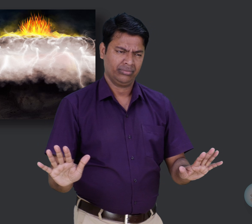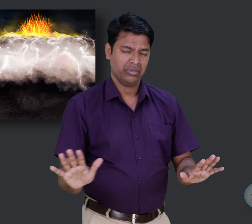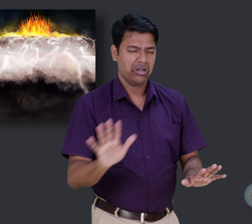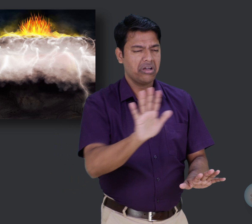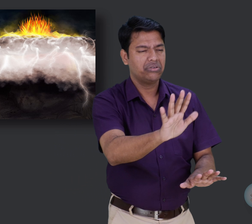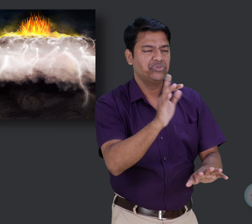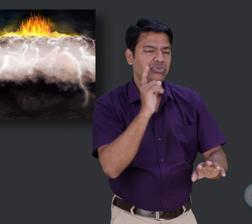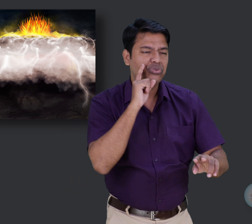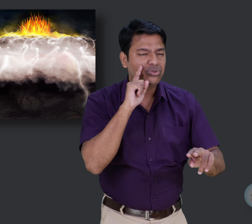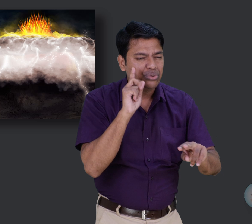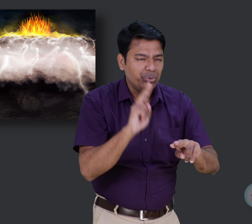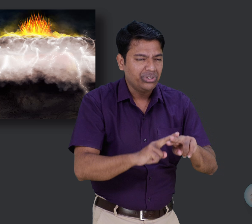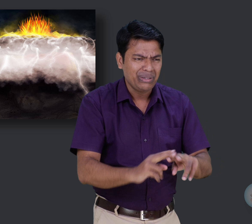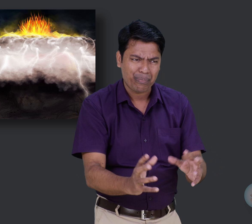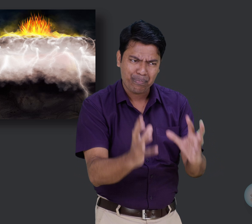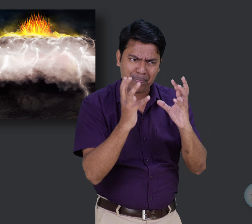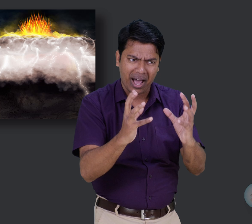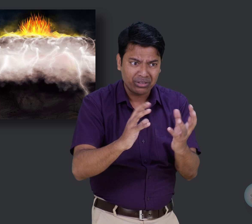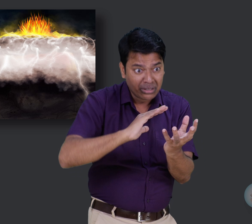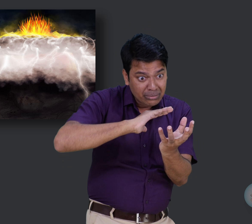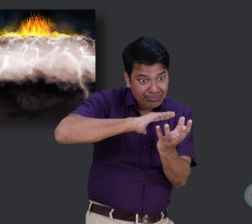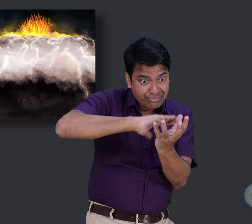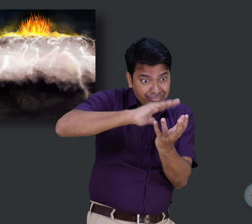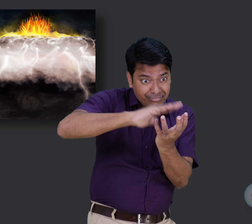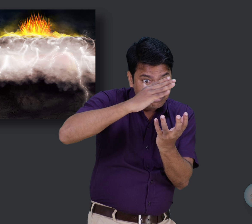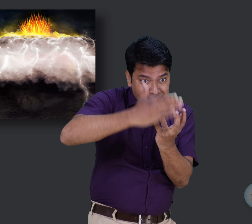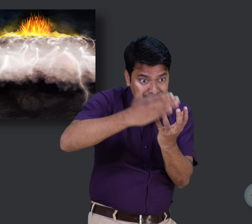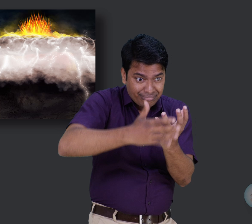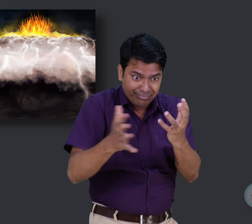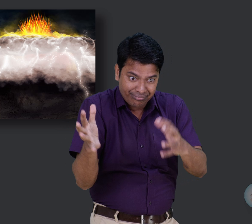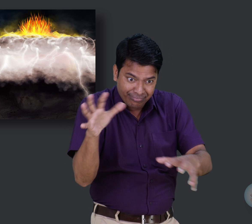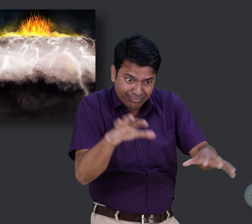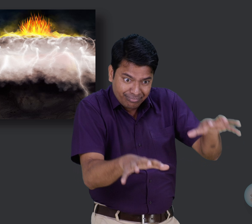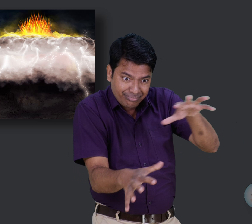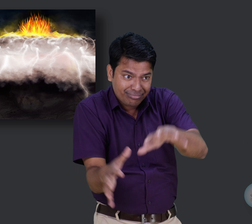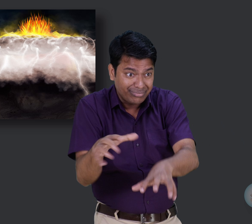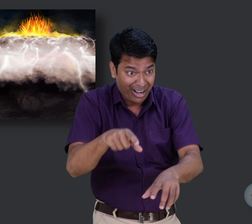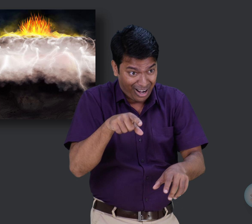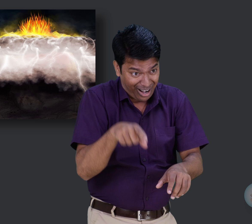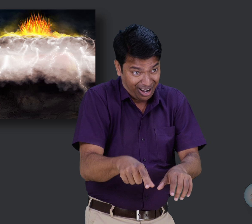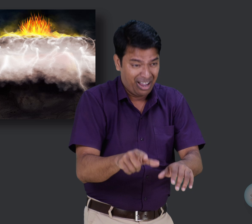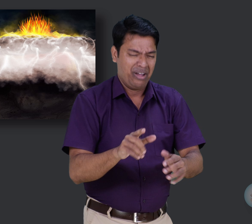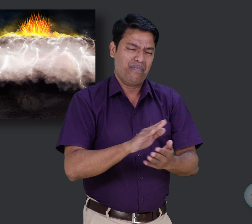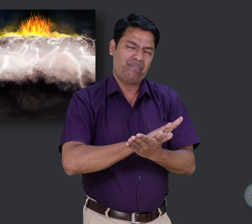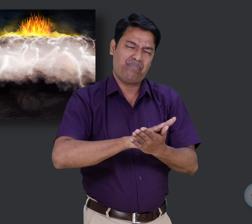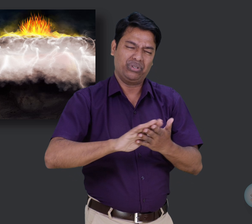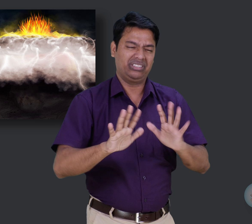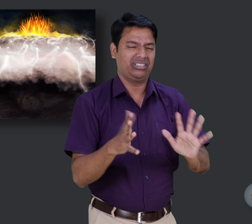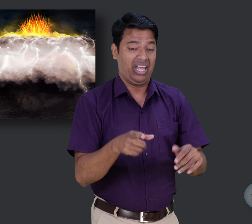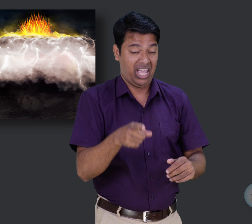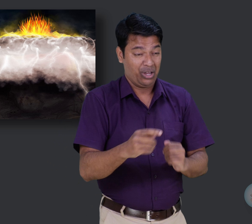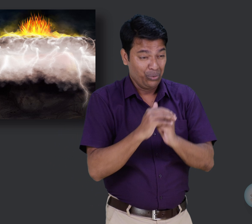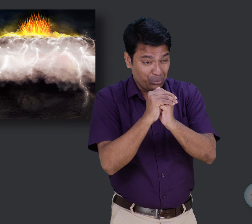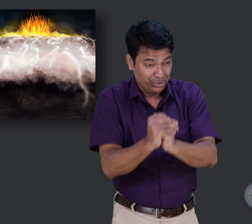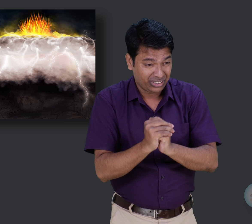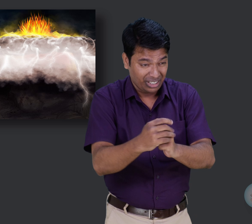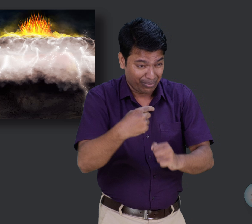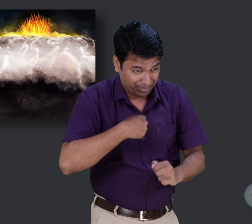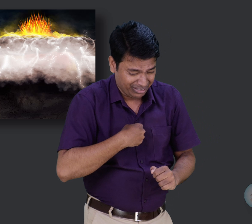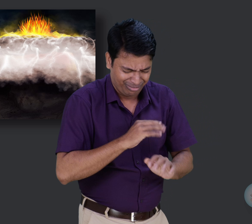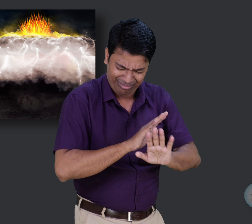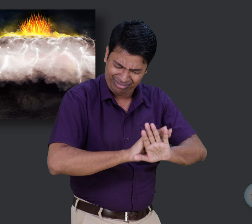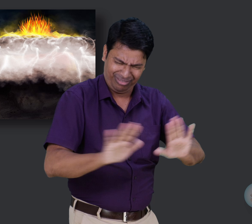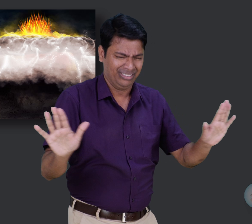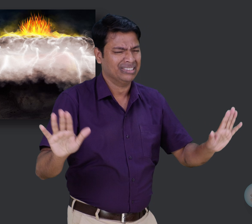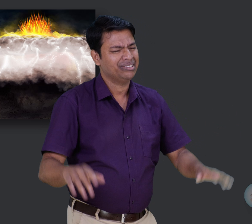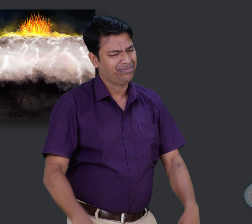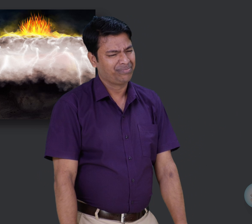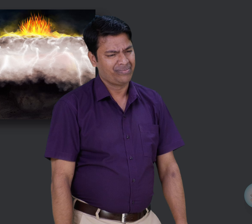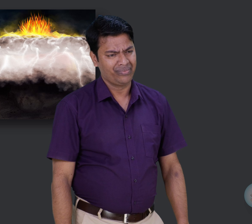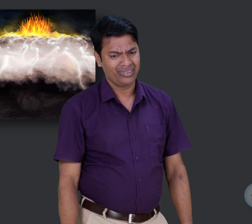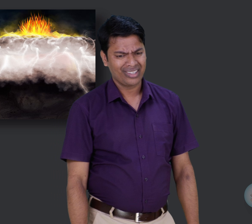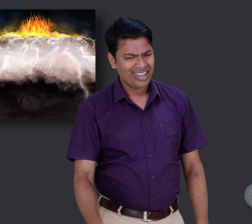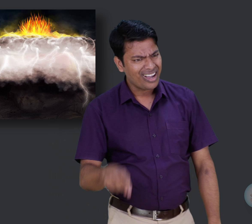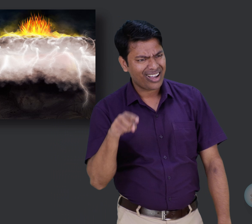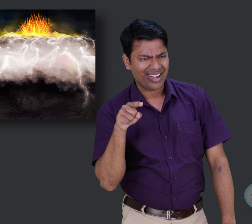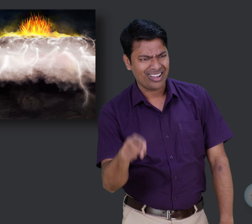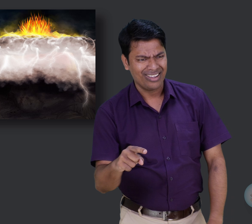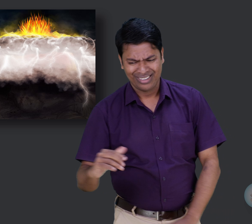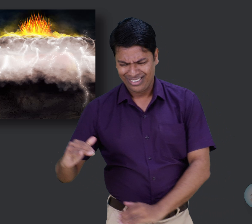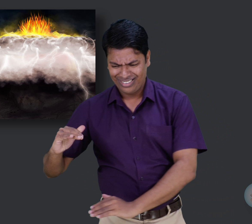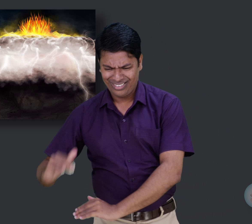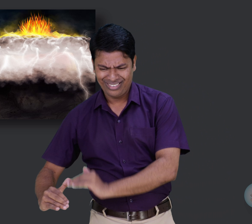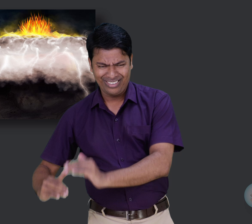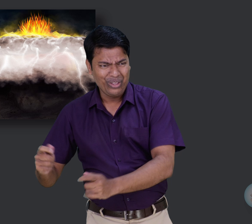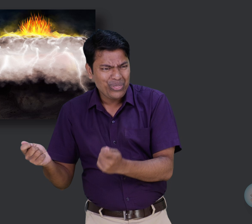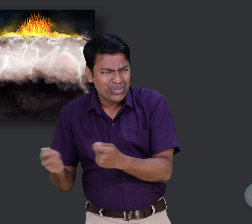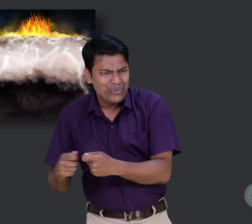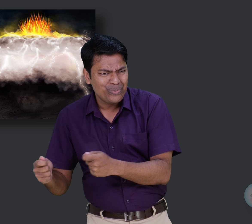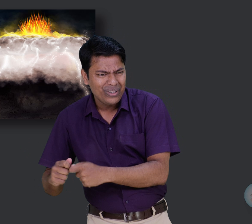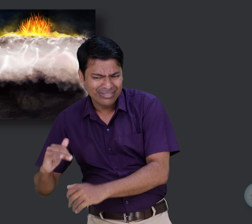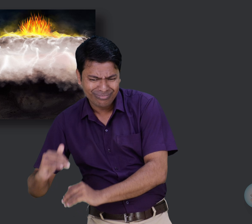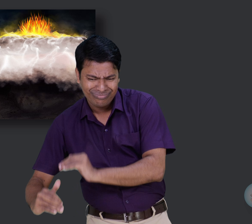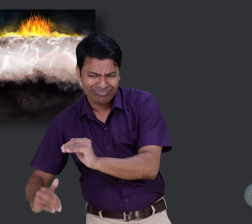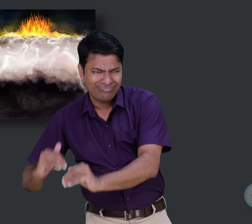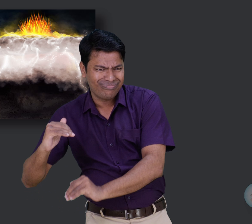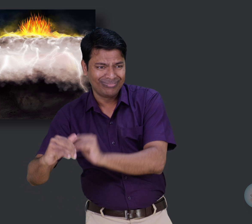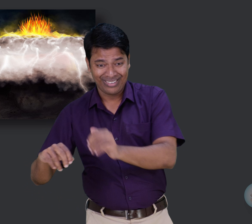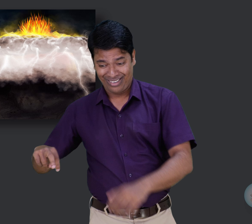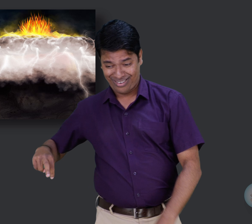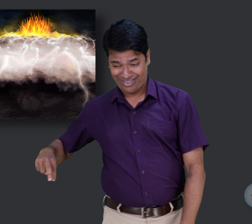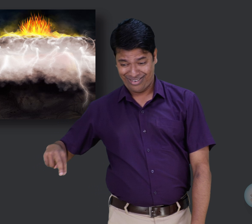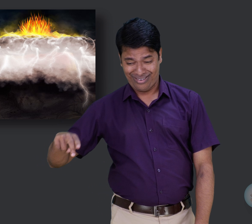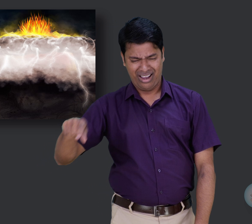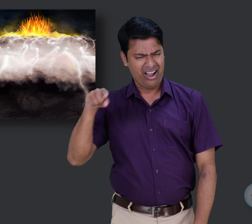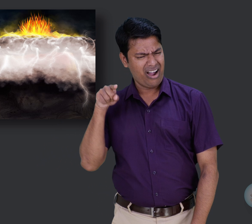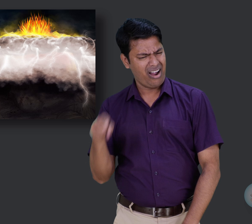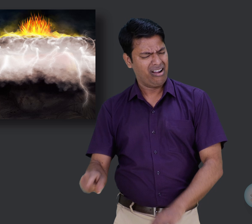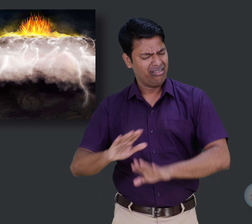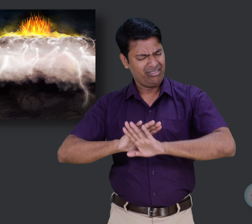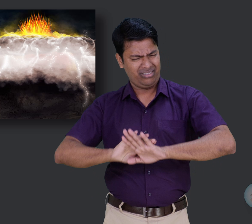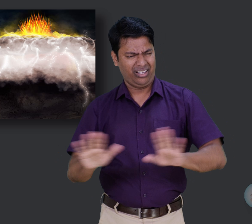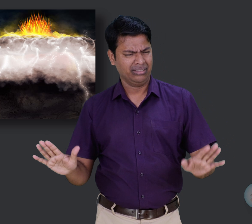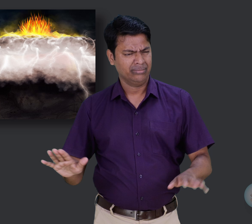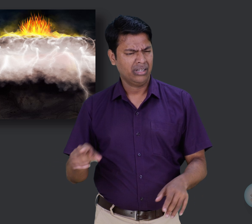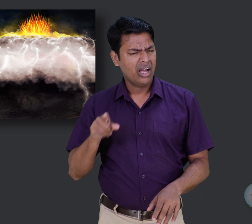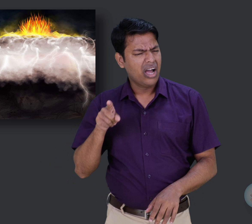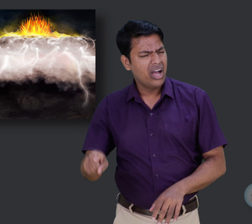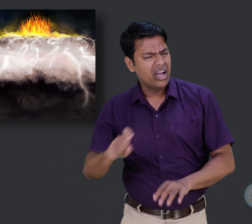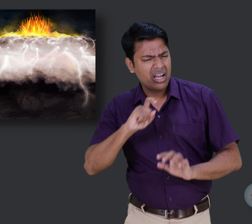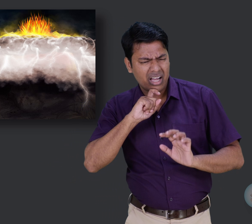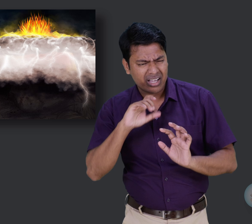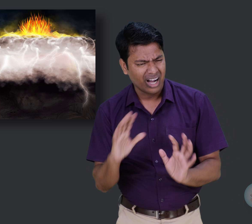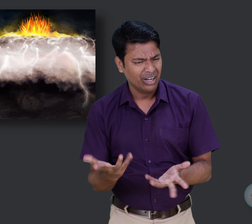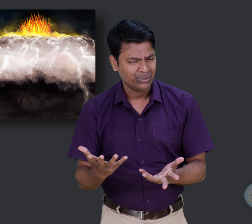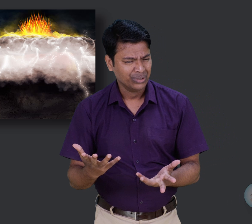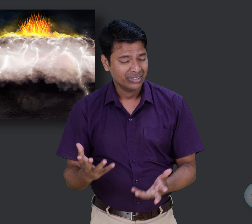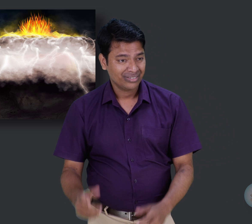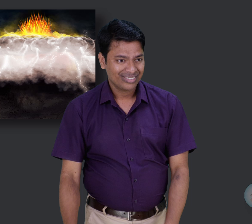for if you use a chisel on it, you will defile it.